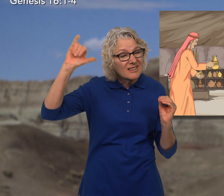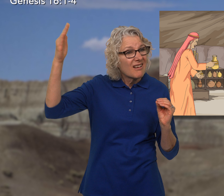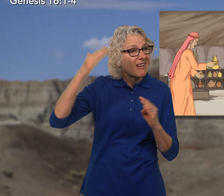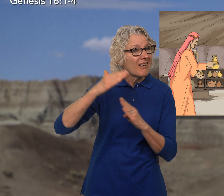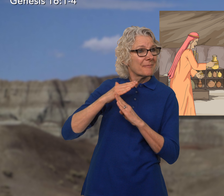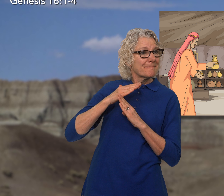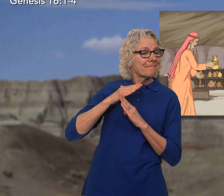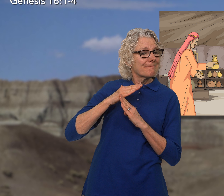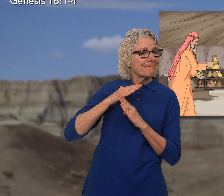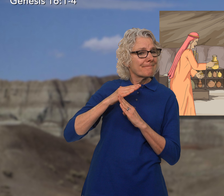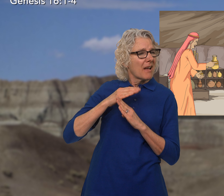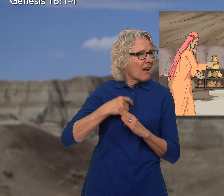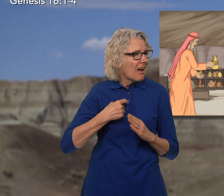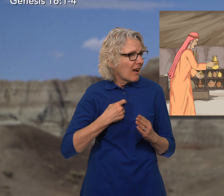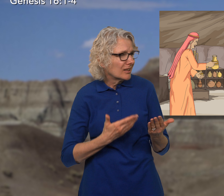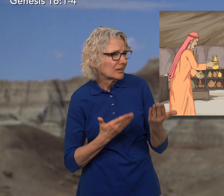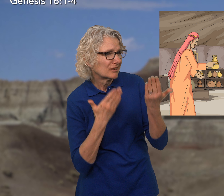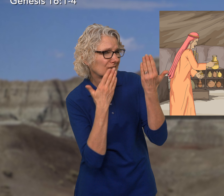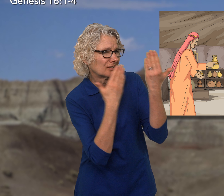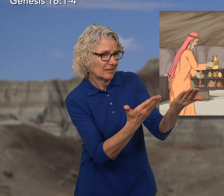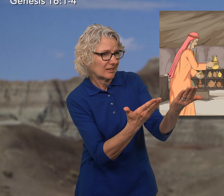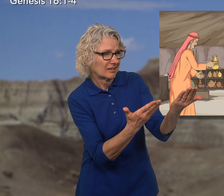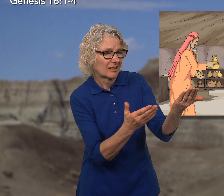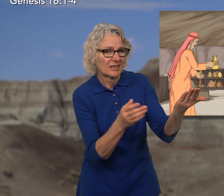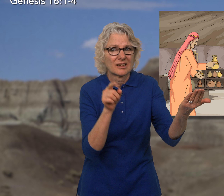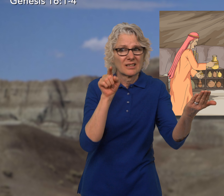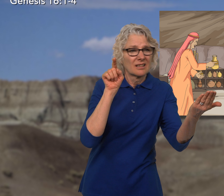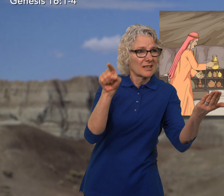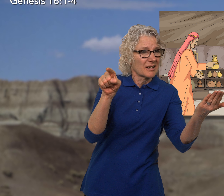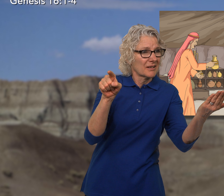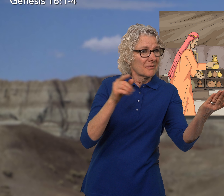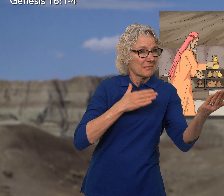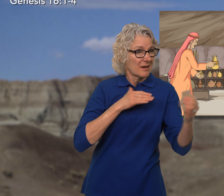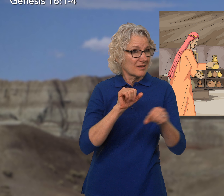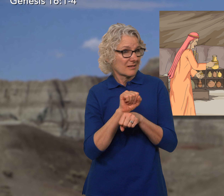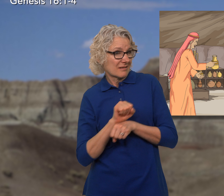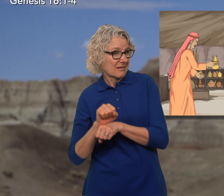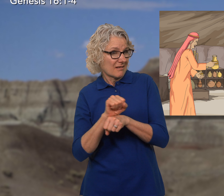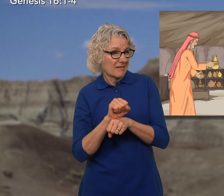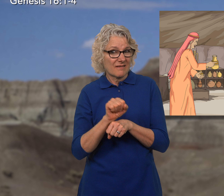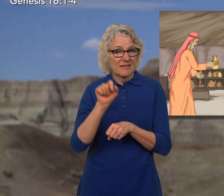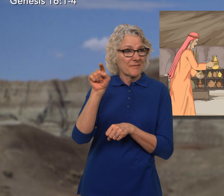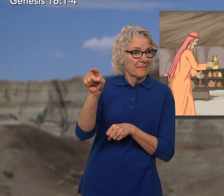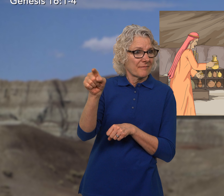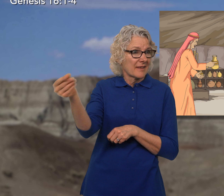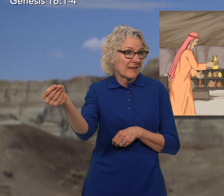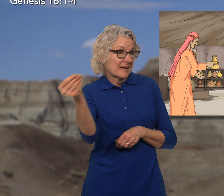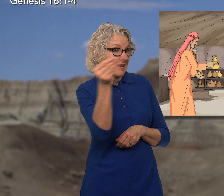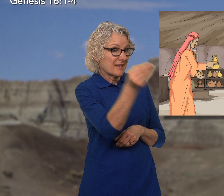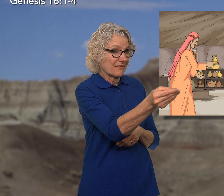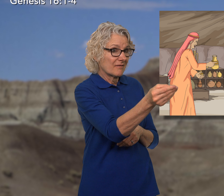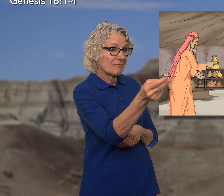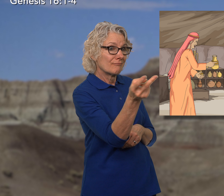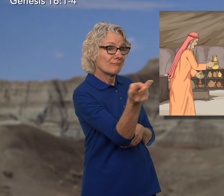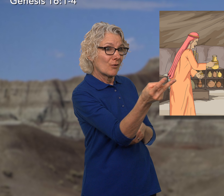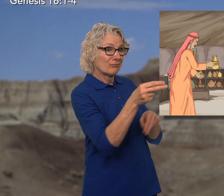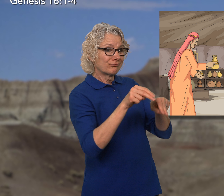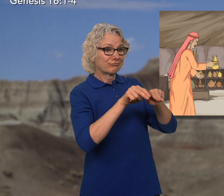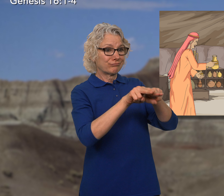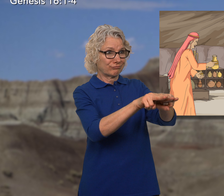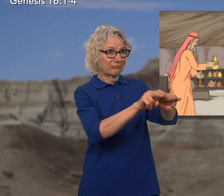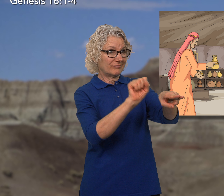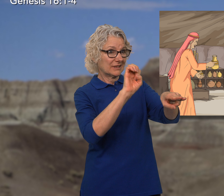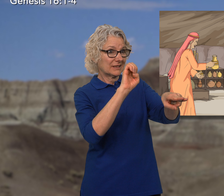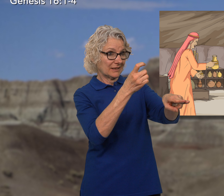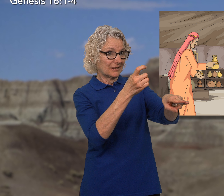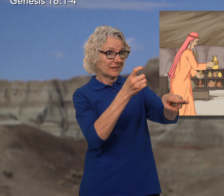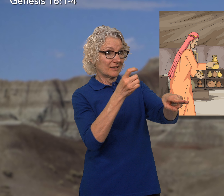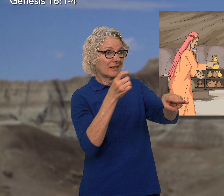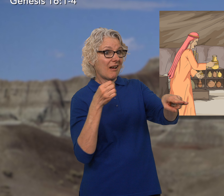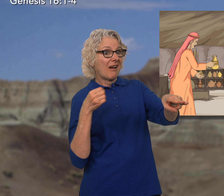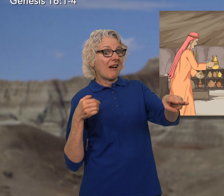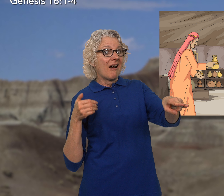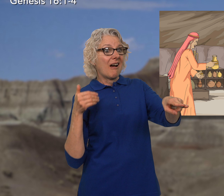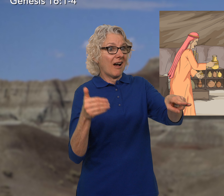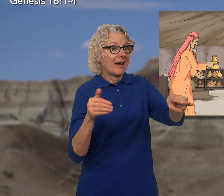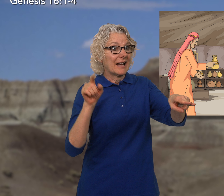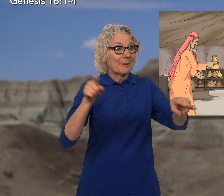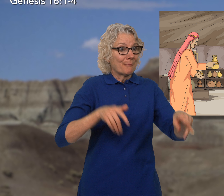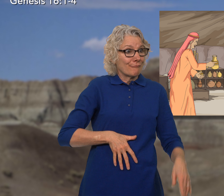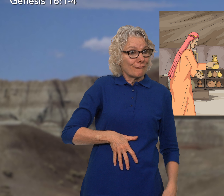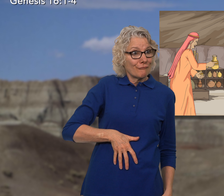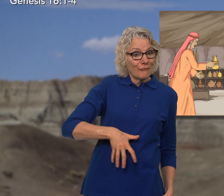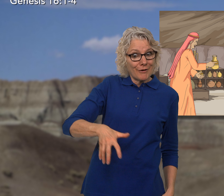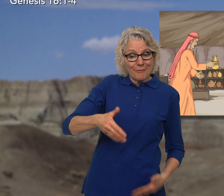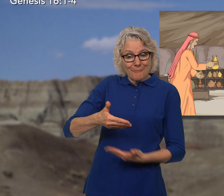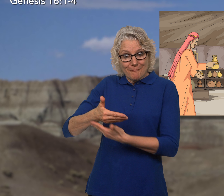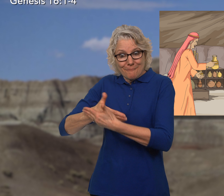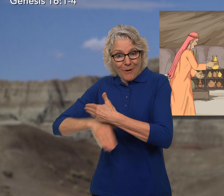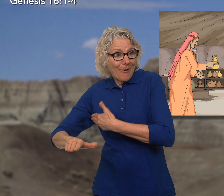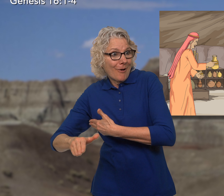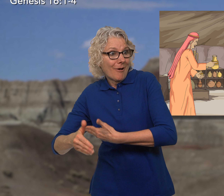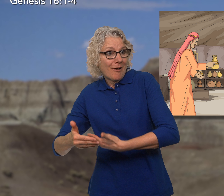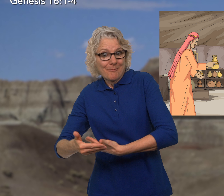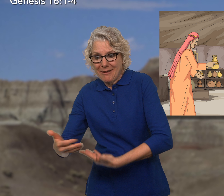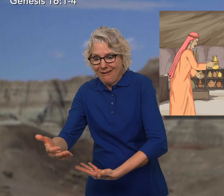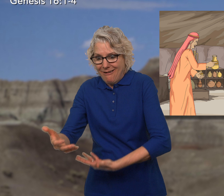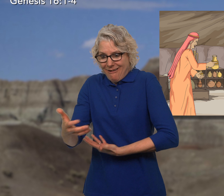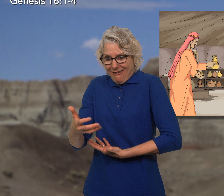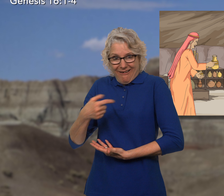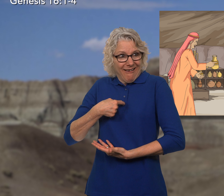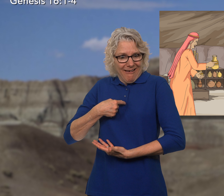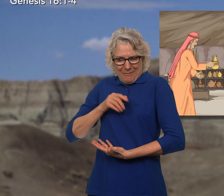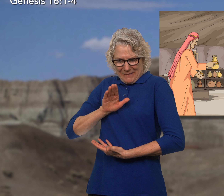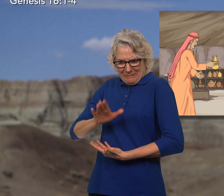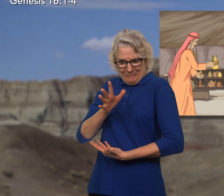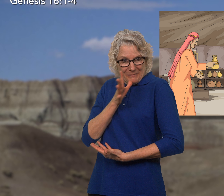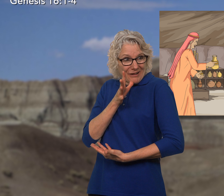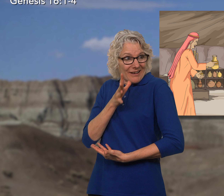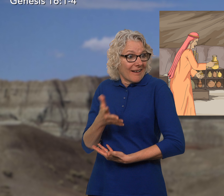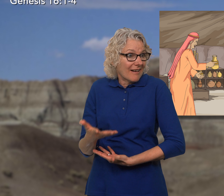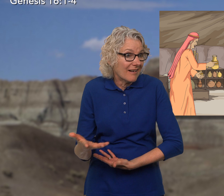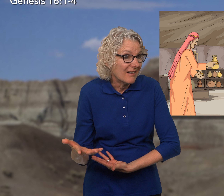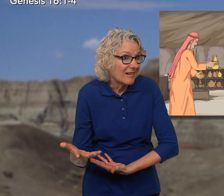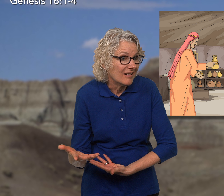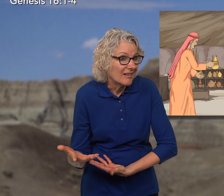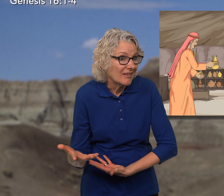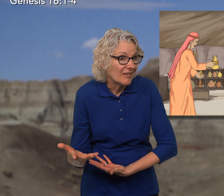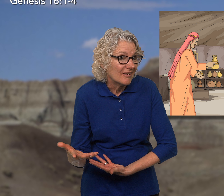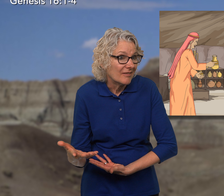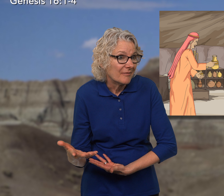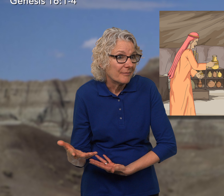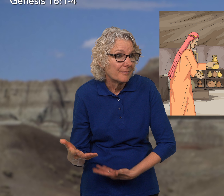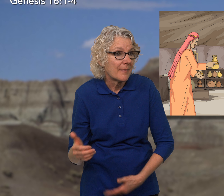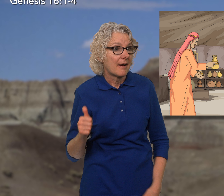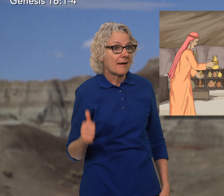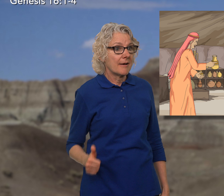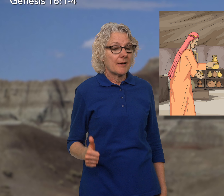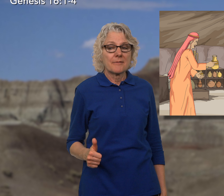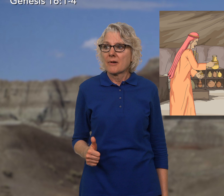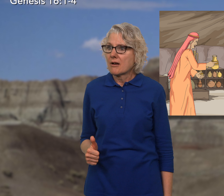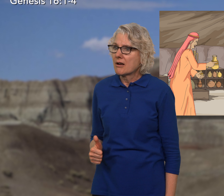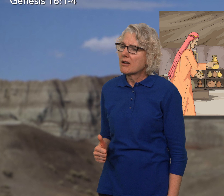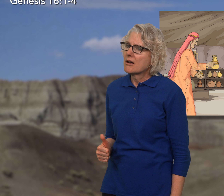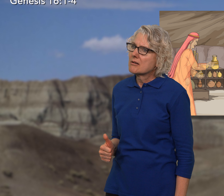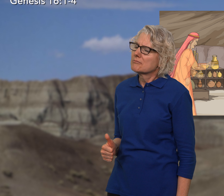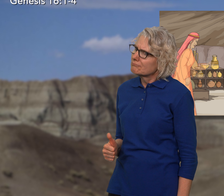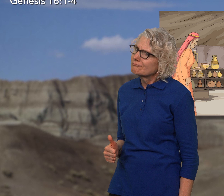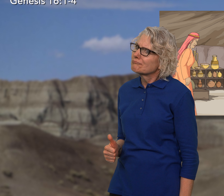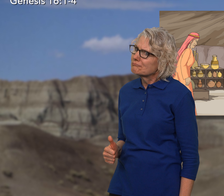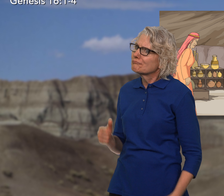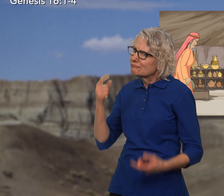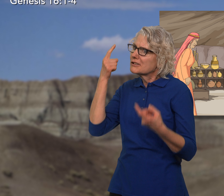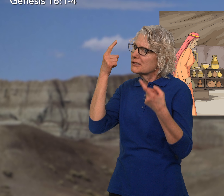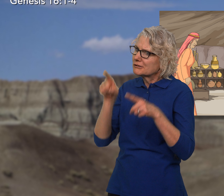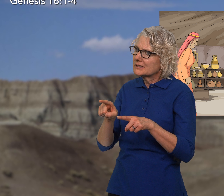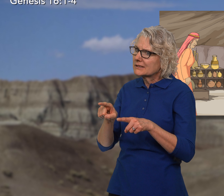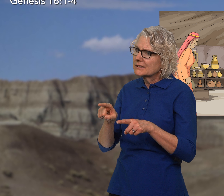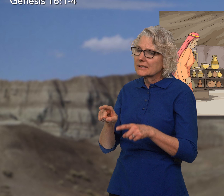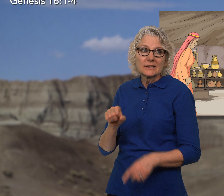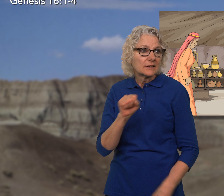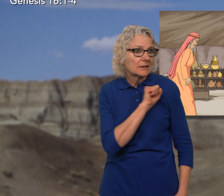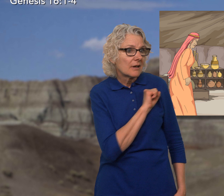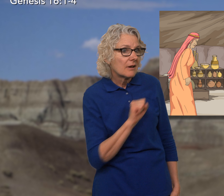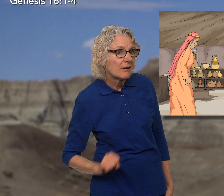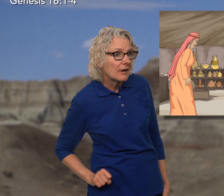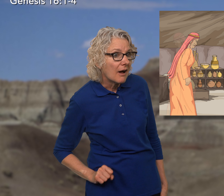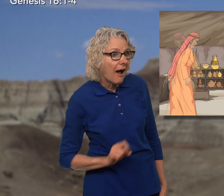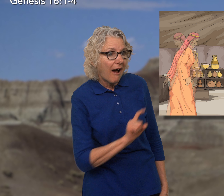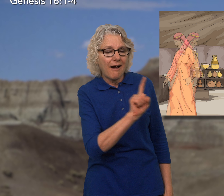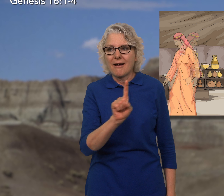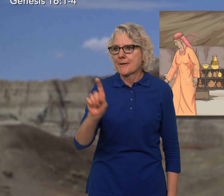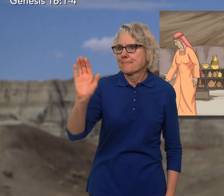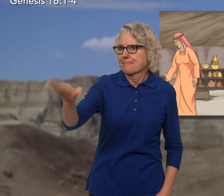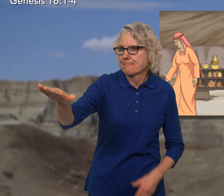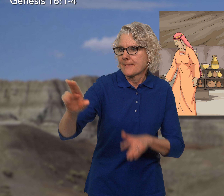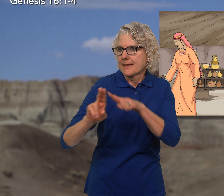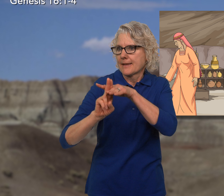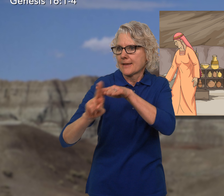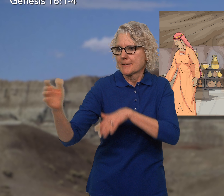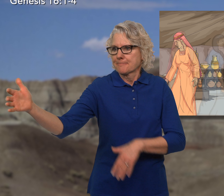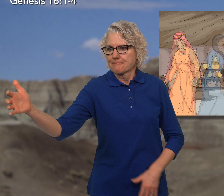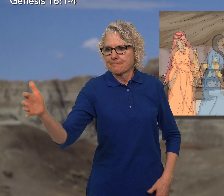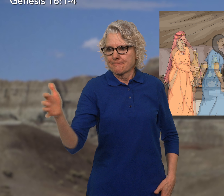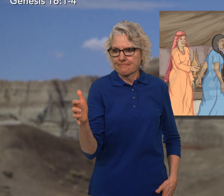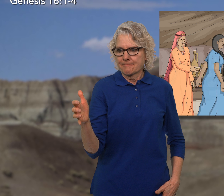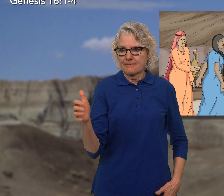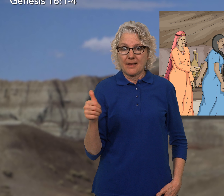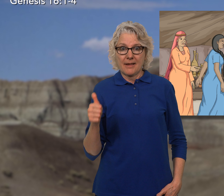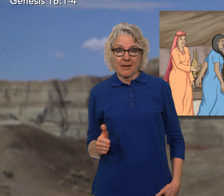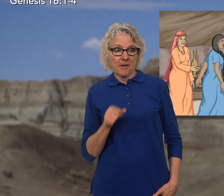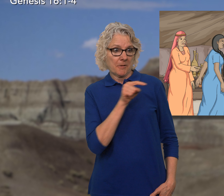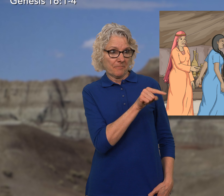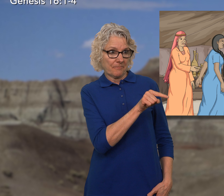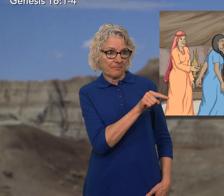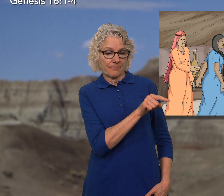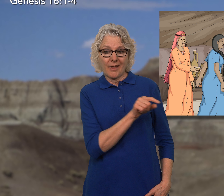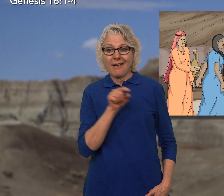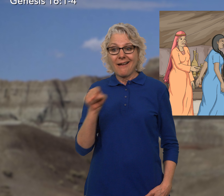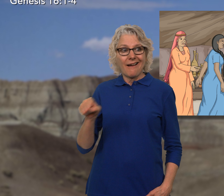Please go to my maidservant; perhaps I can build a family by her.” And Abram listened to the voice of Sarai.